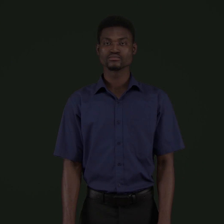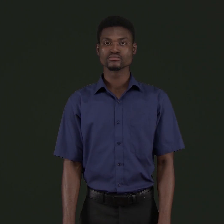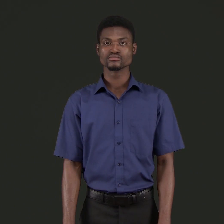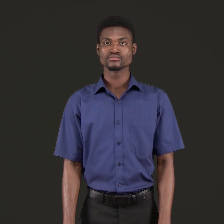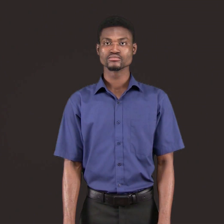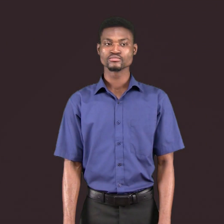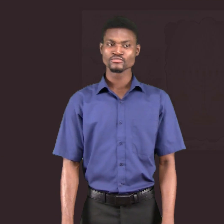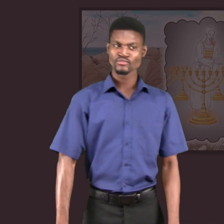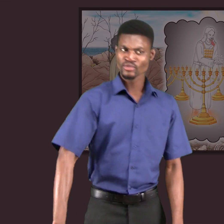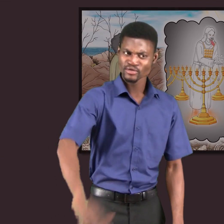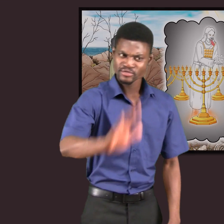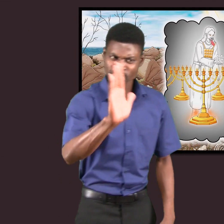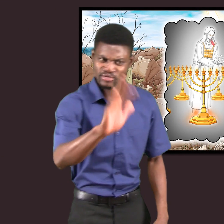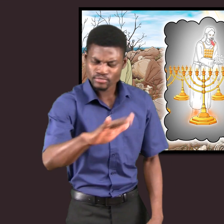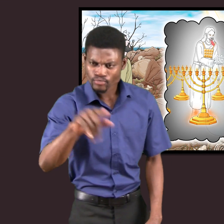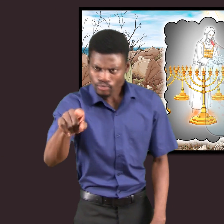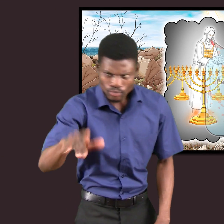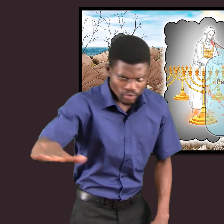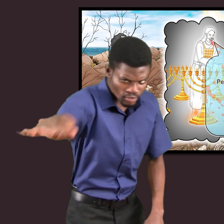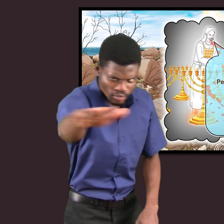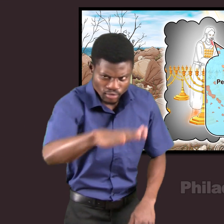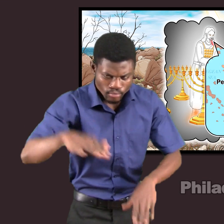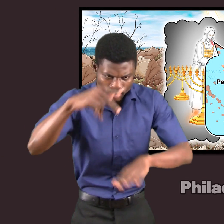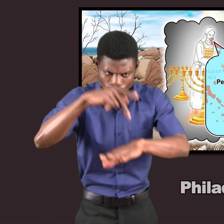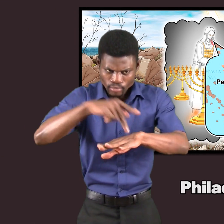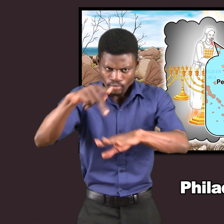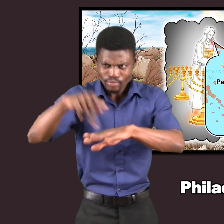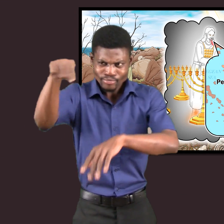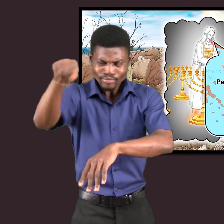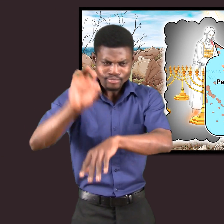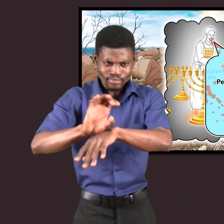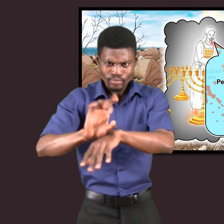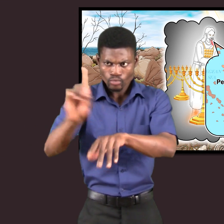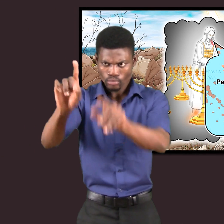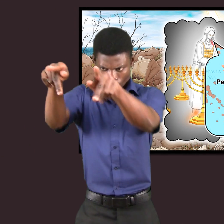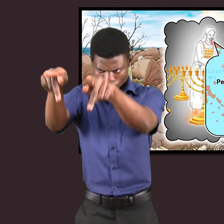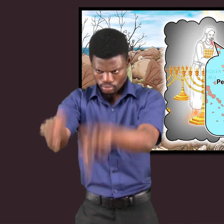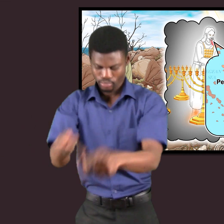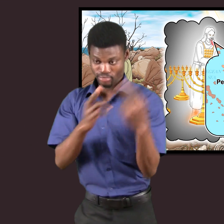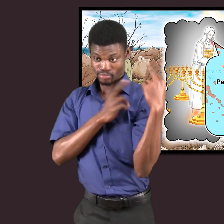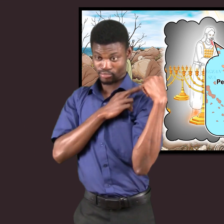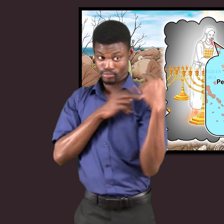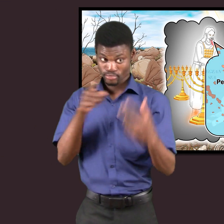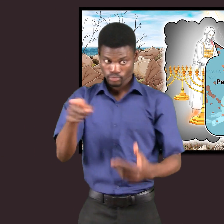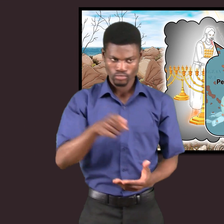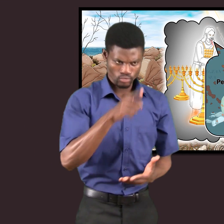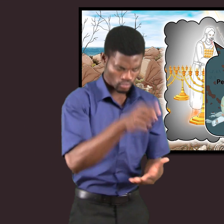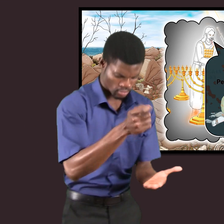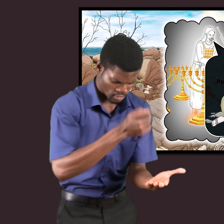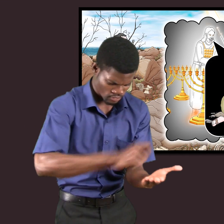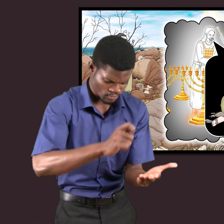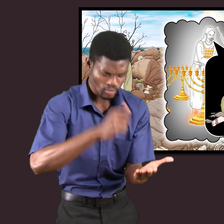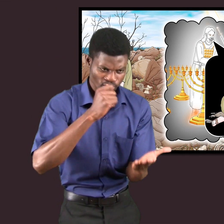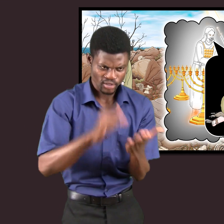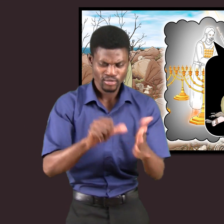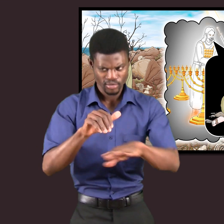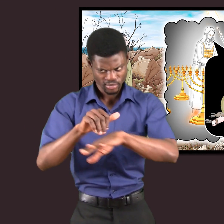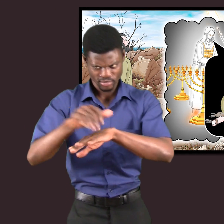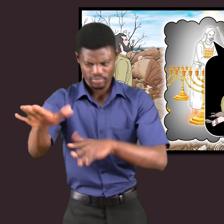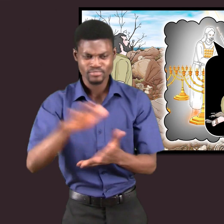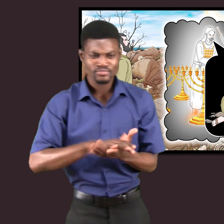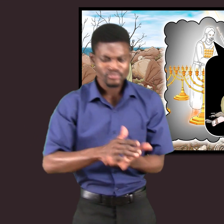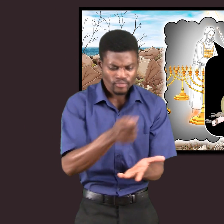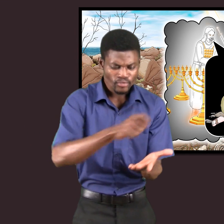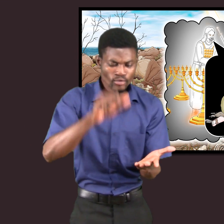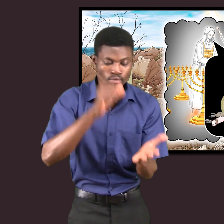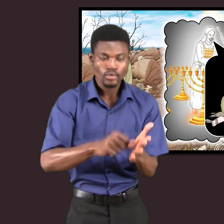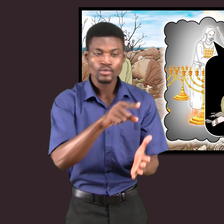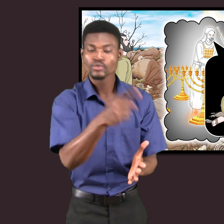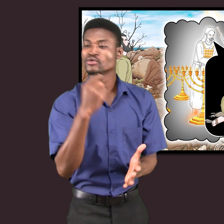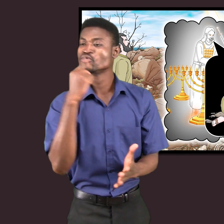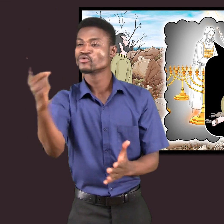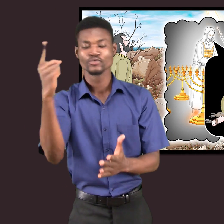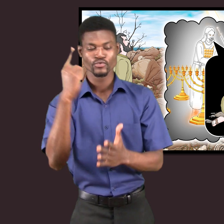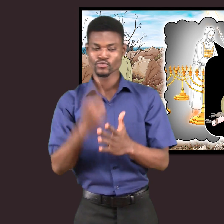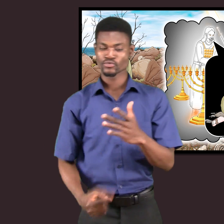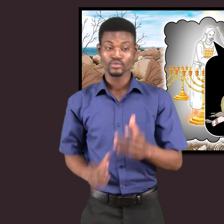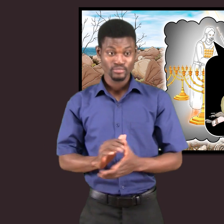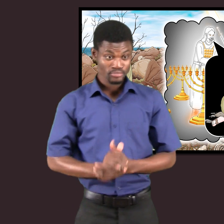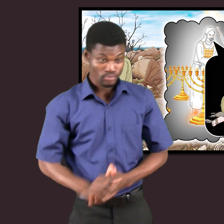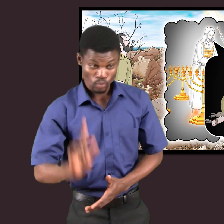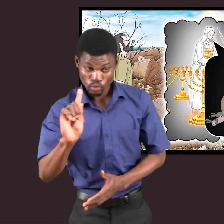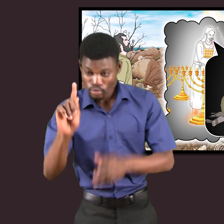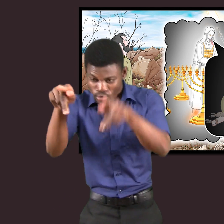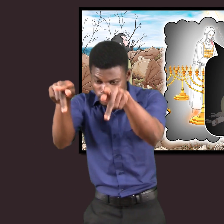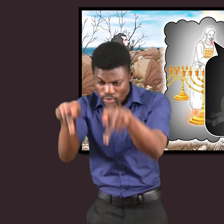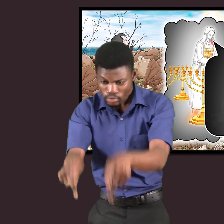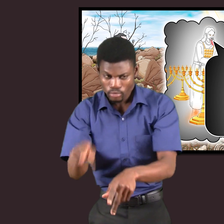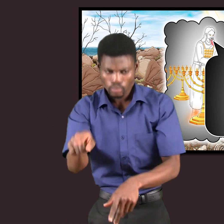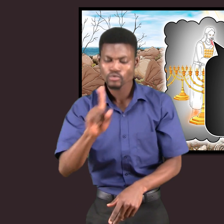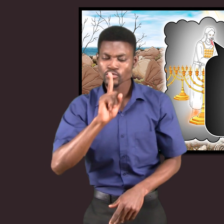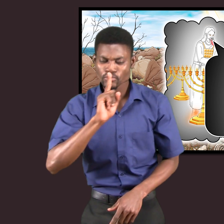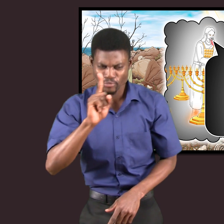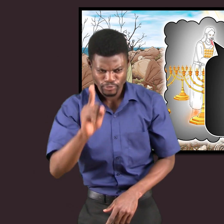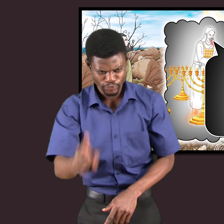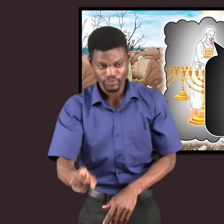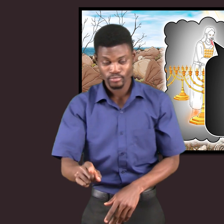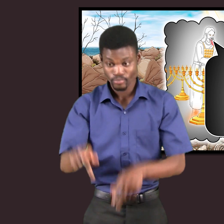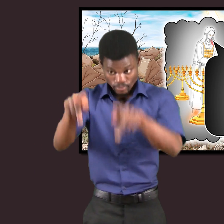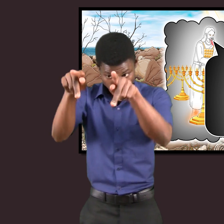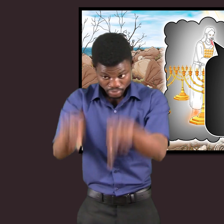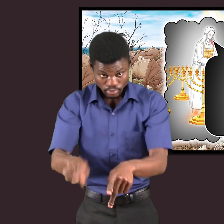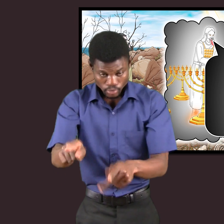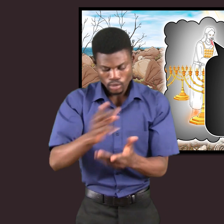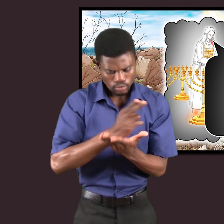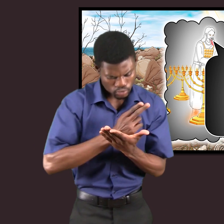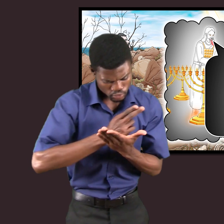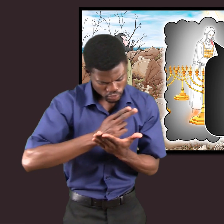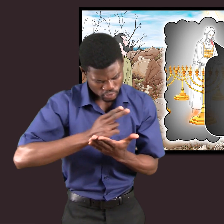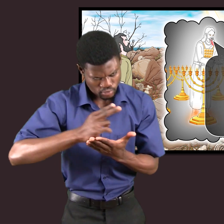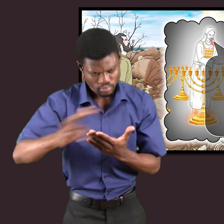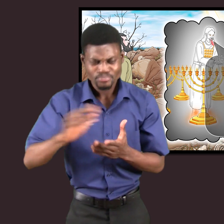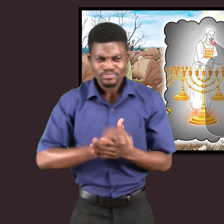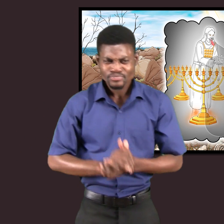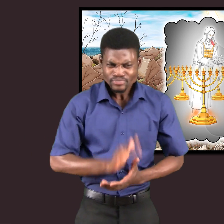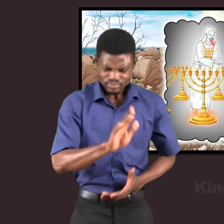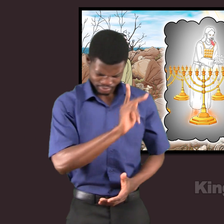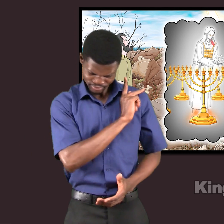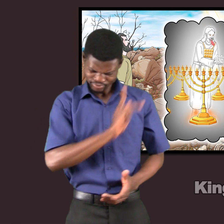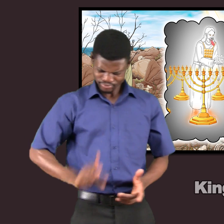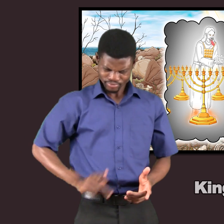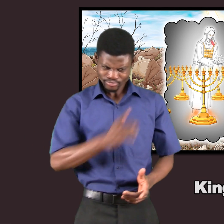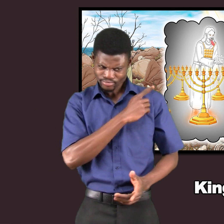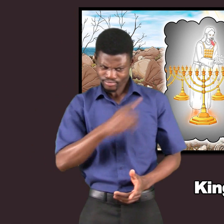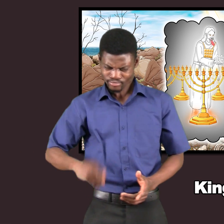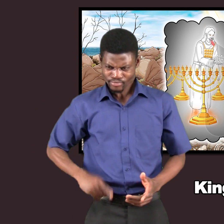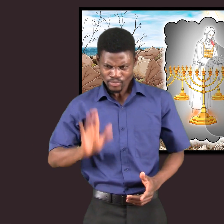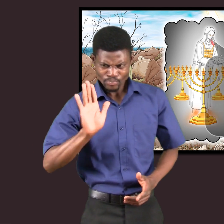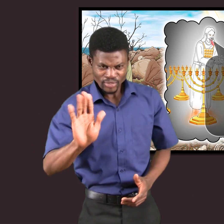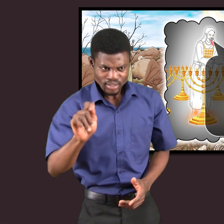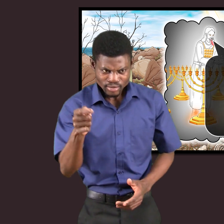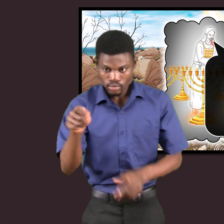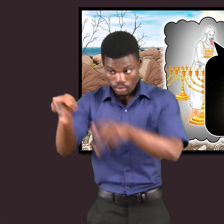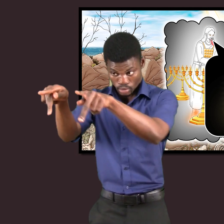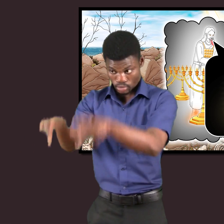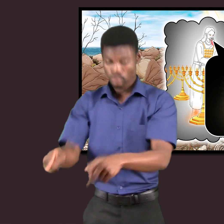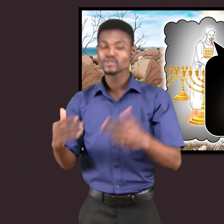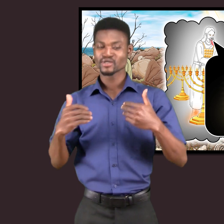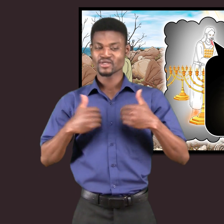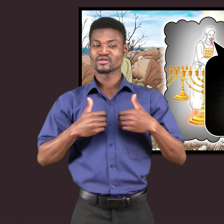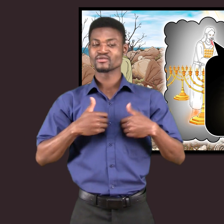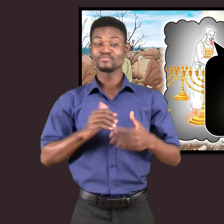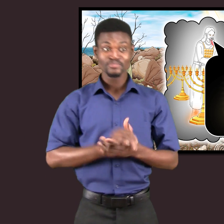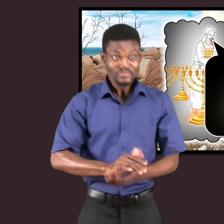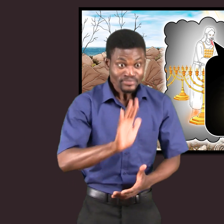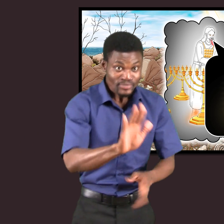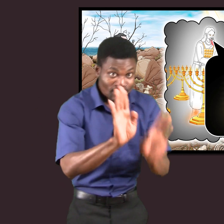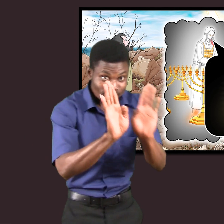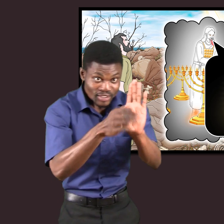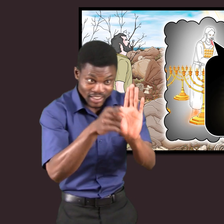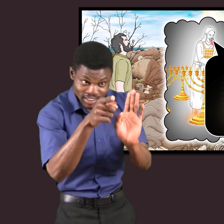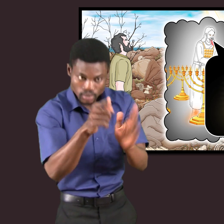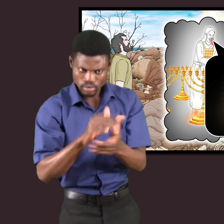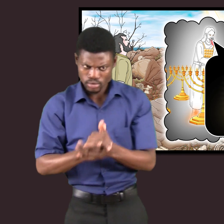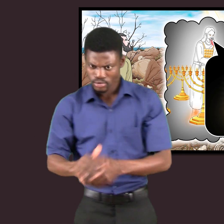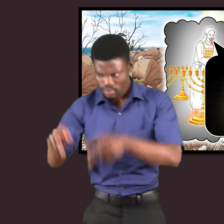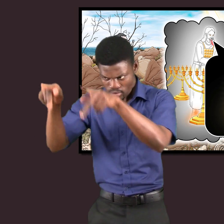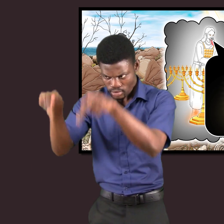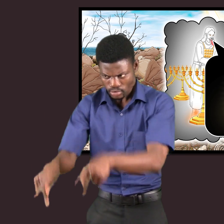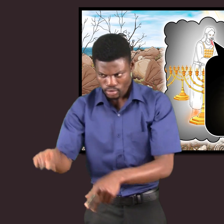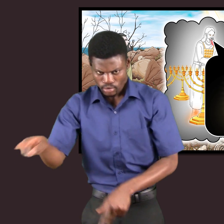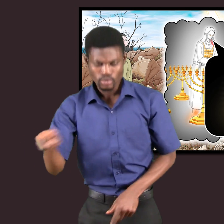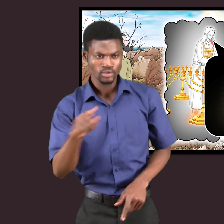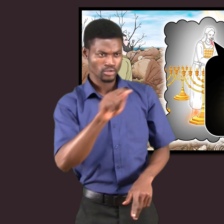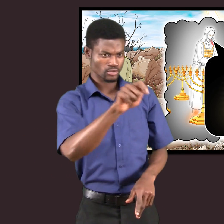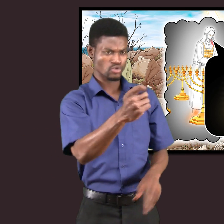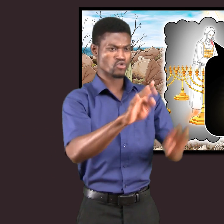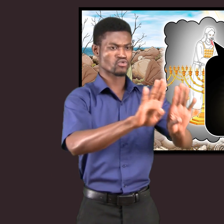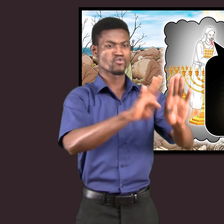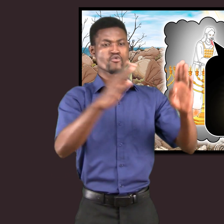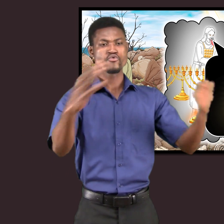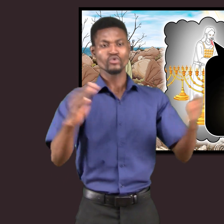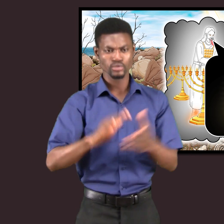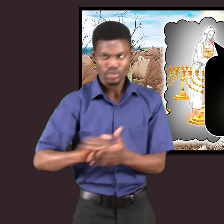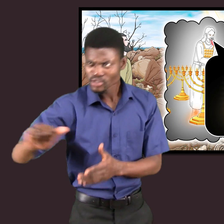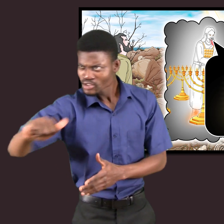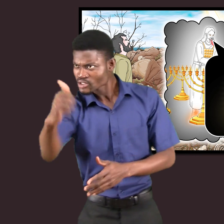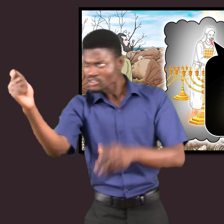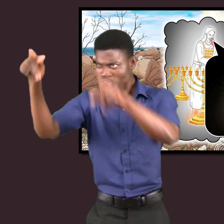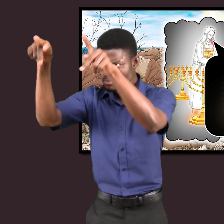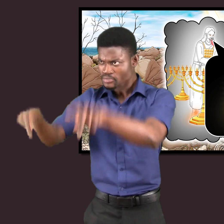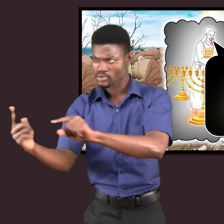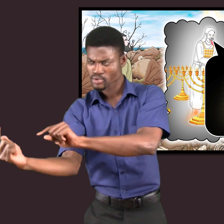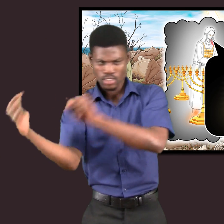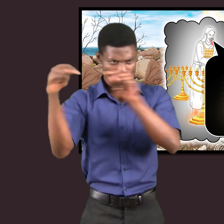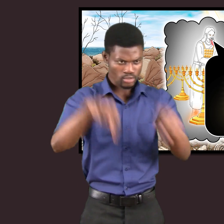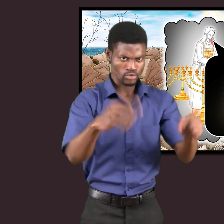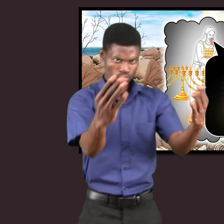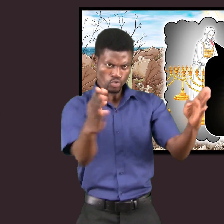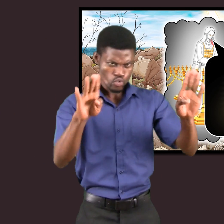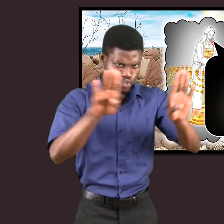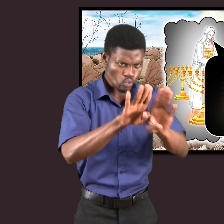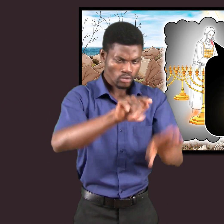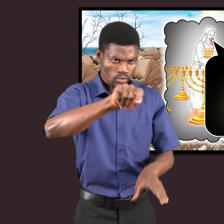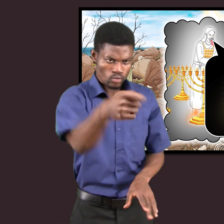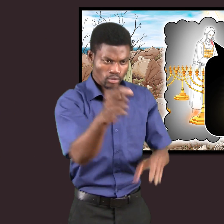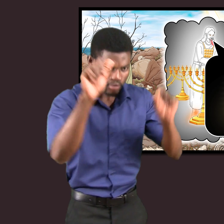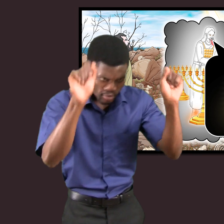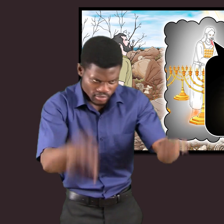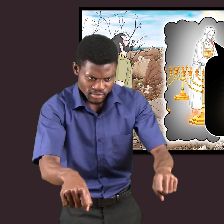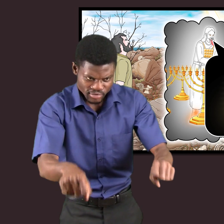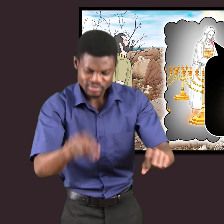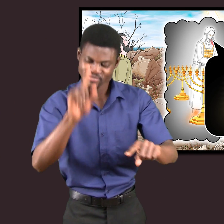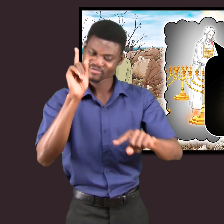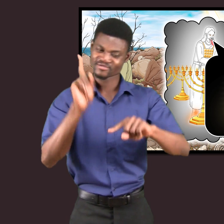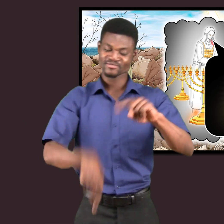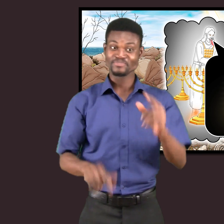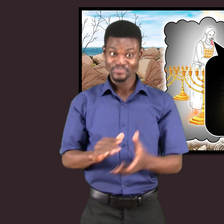To the angel of the church in Philadelphia write: These are the words of the One who is holy and true, who holds the key of David.